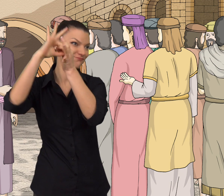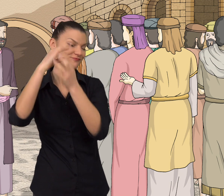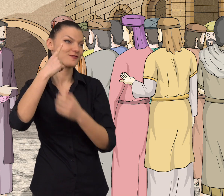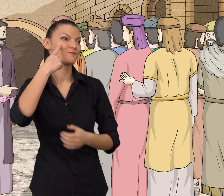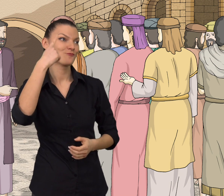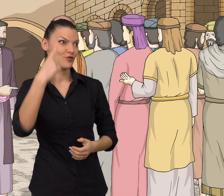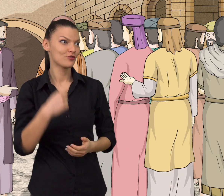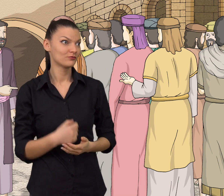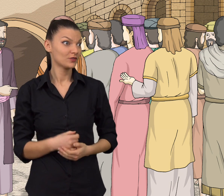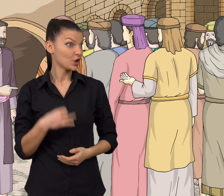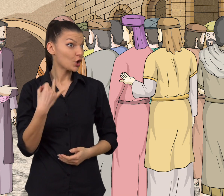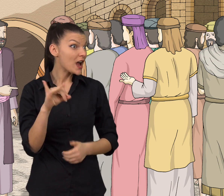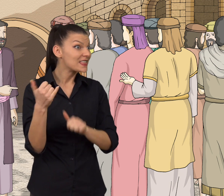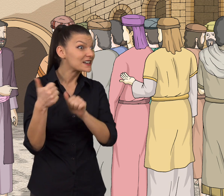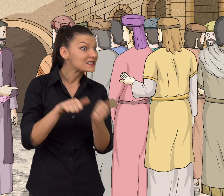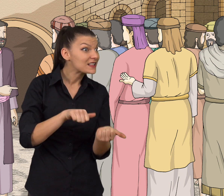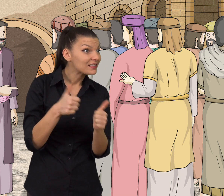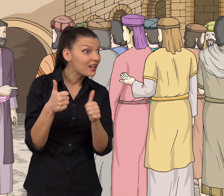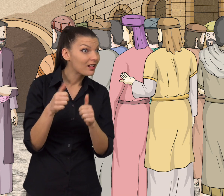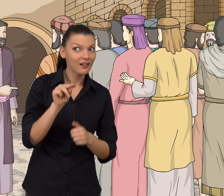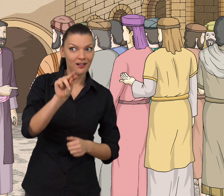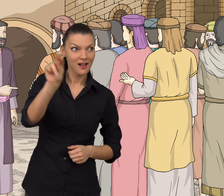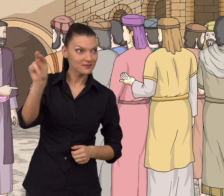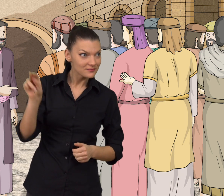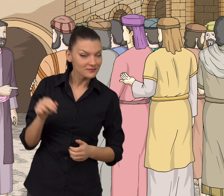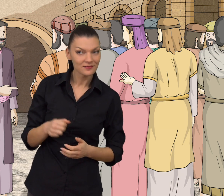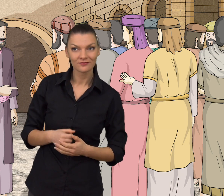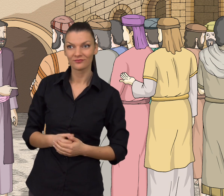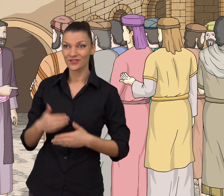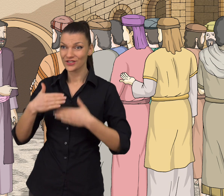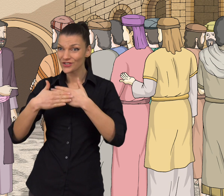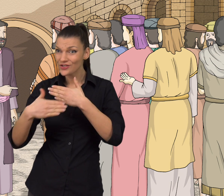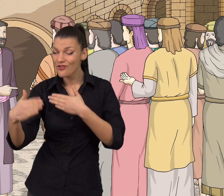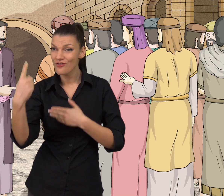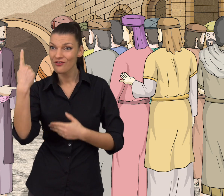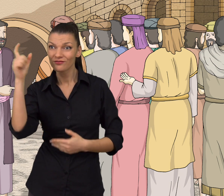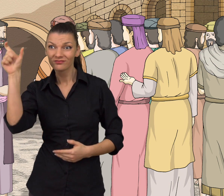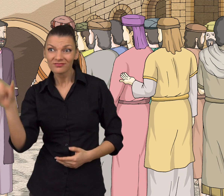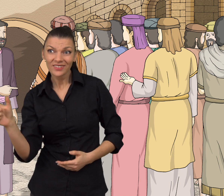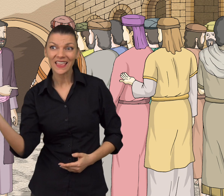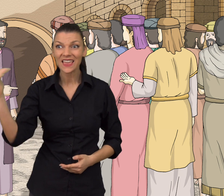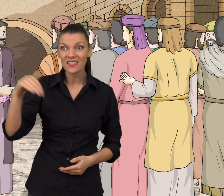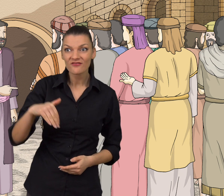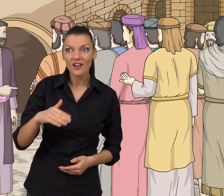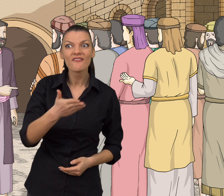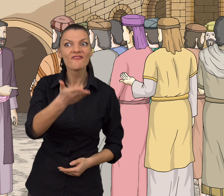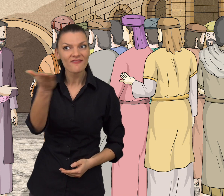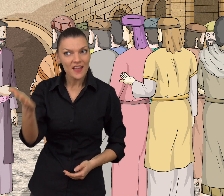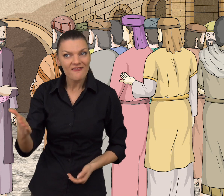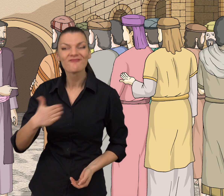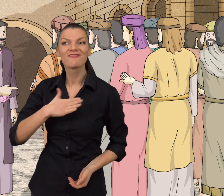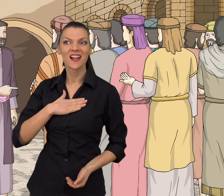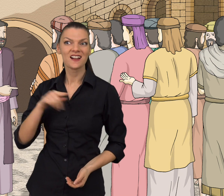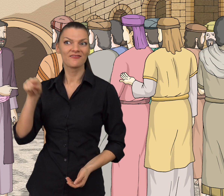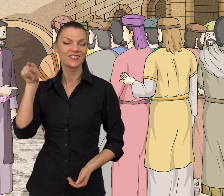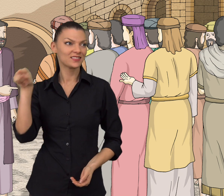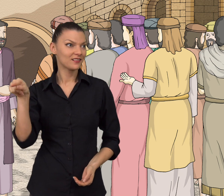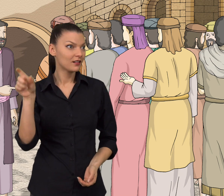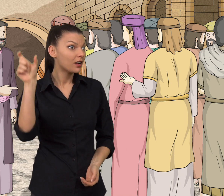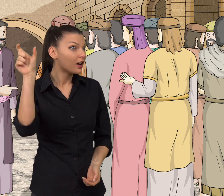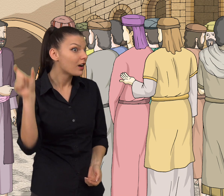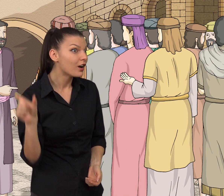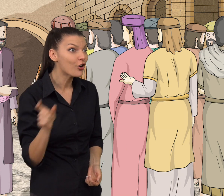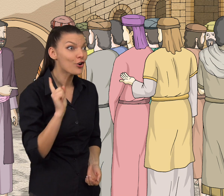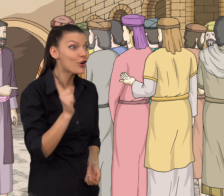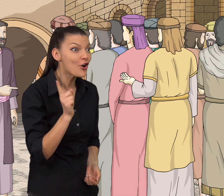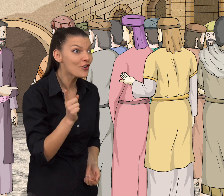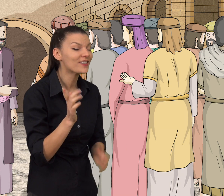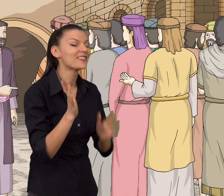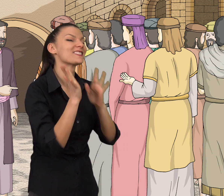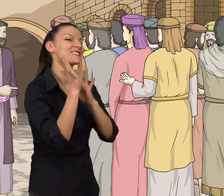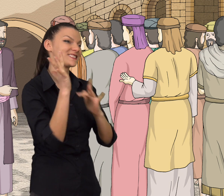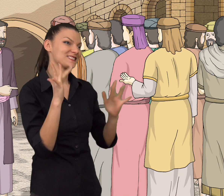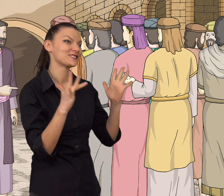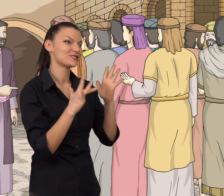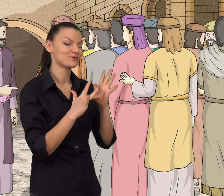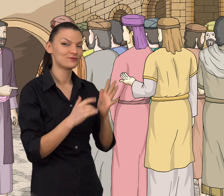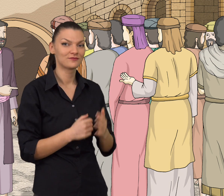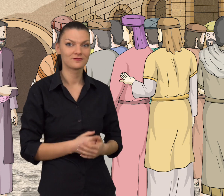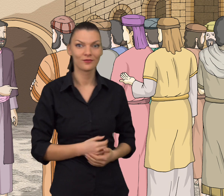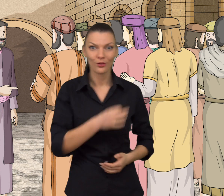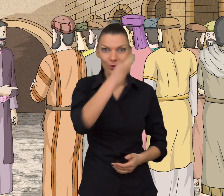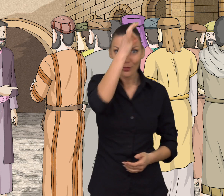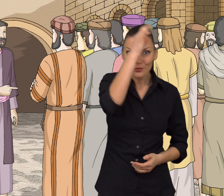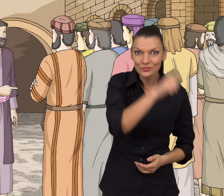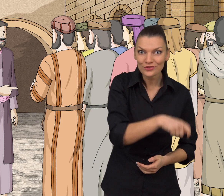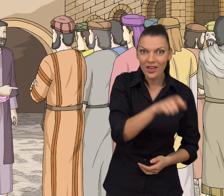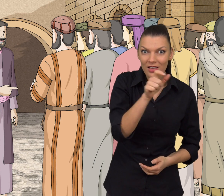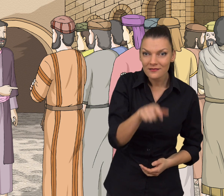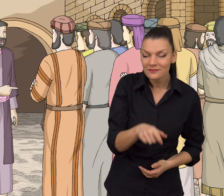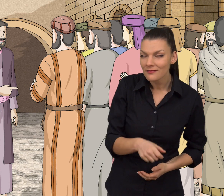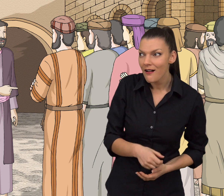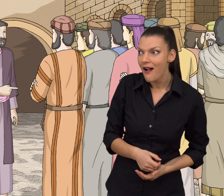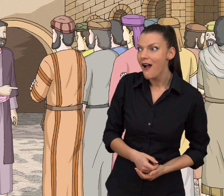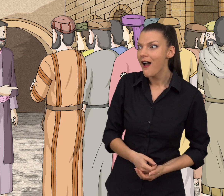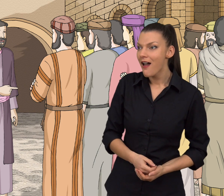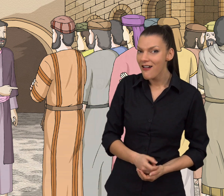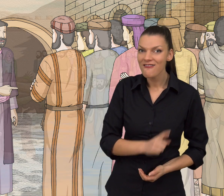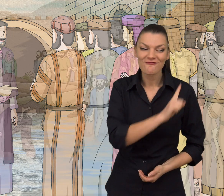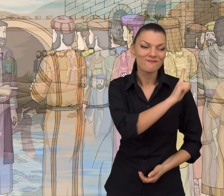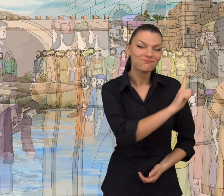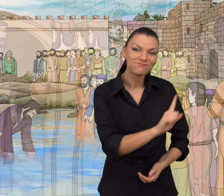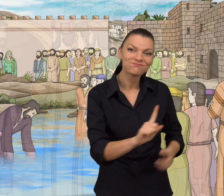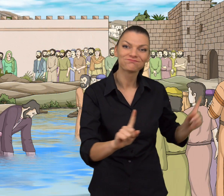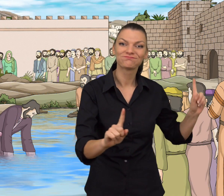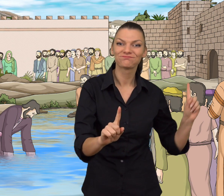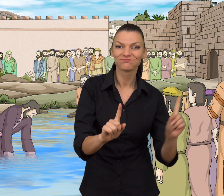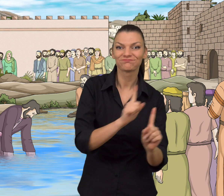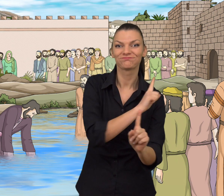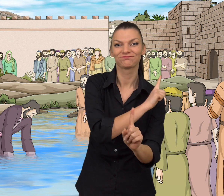He told the people to believe in the One coming after him, that is, in Jesus.”